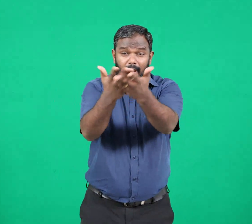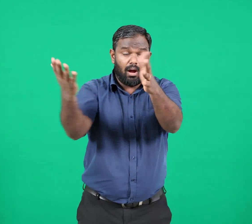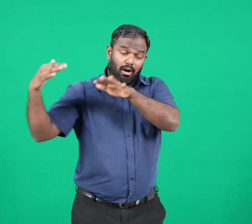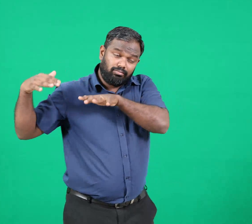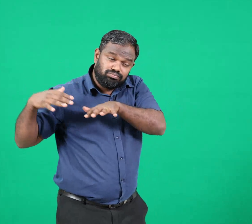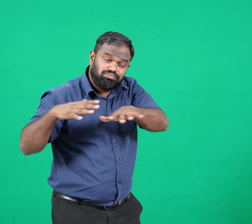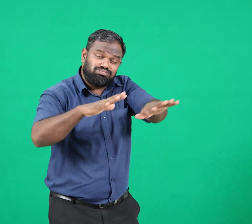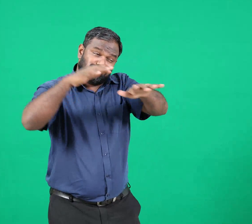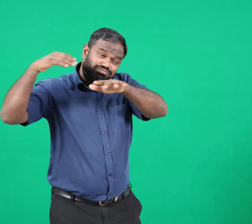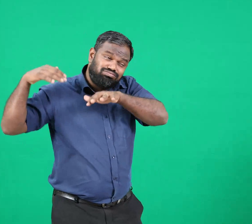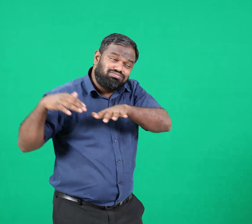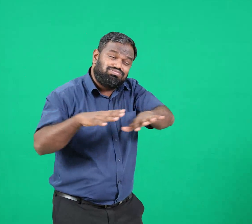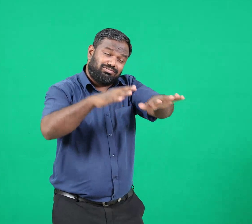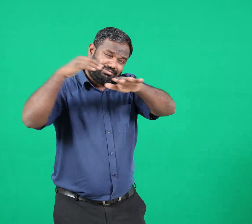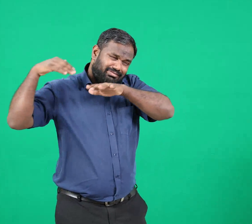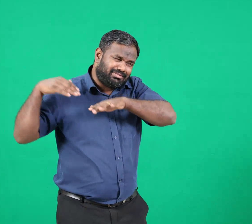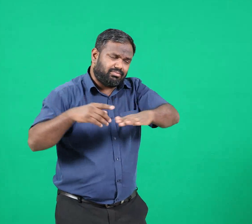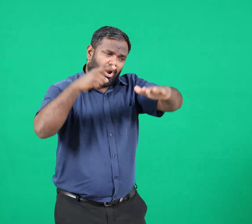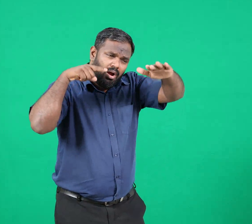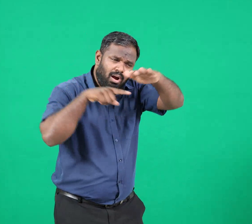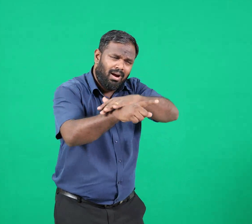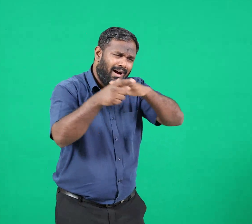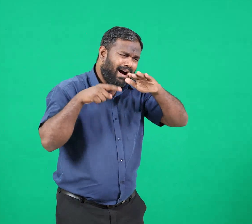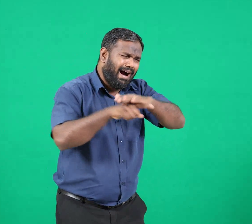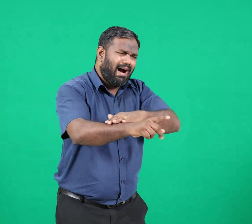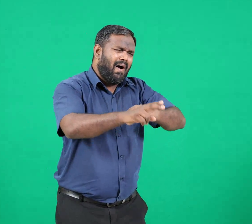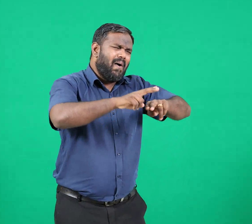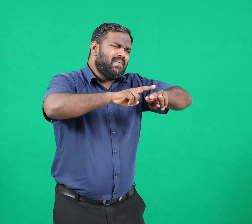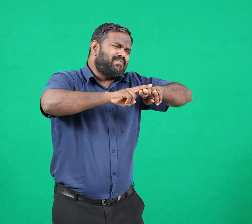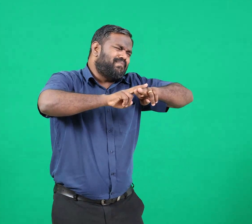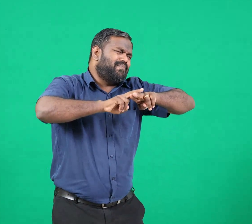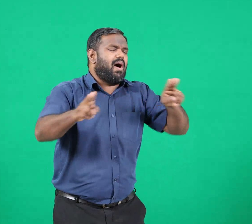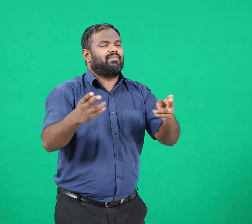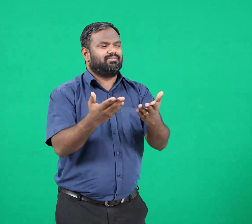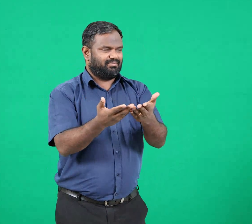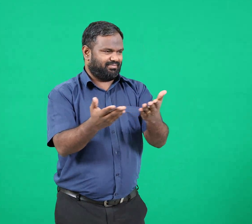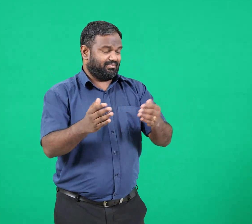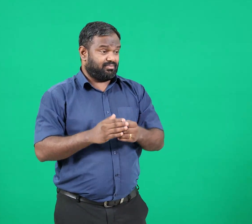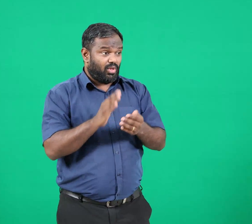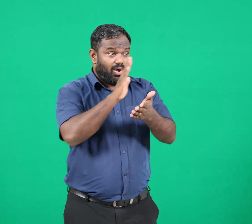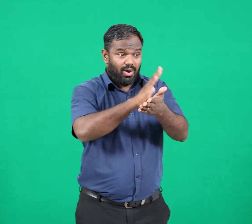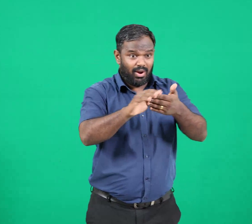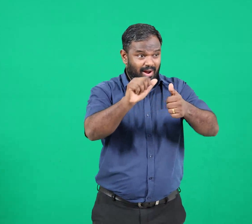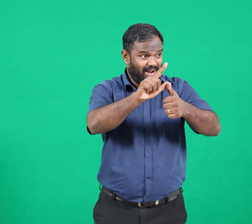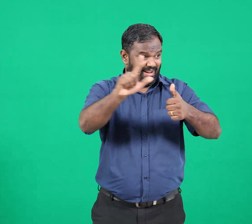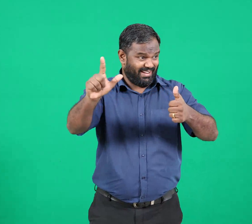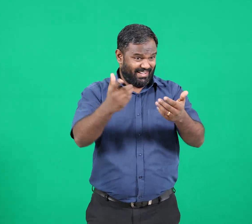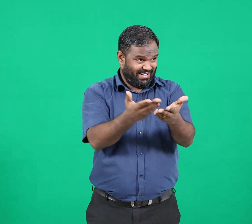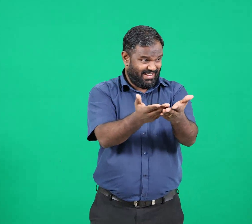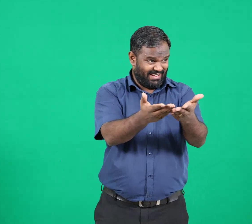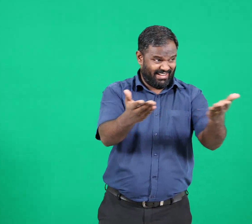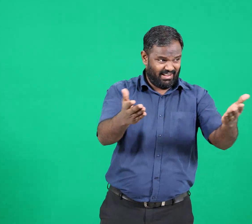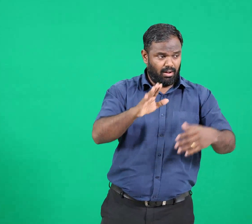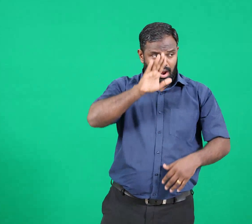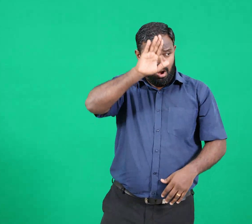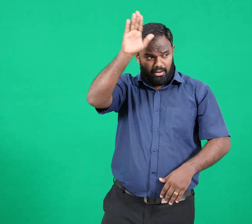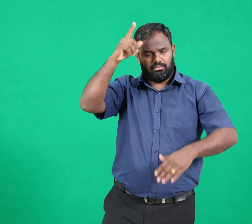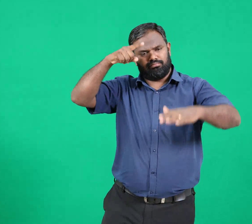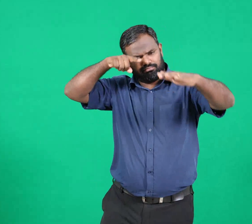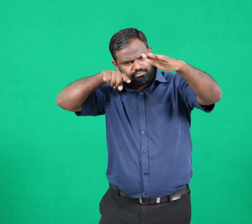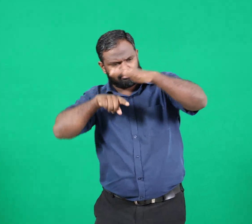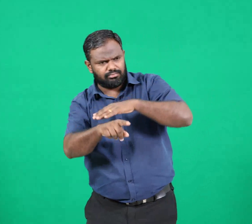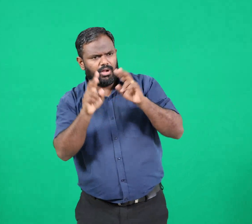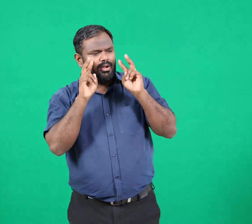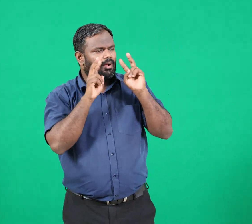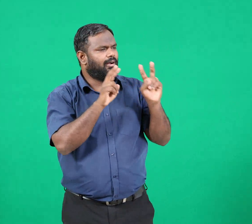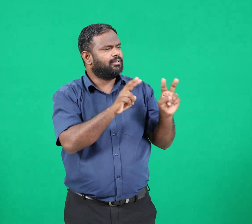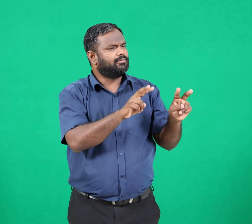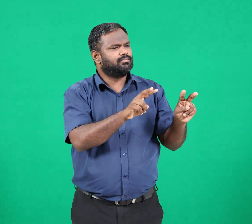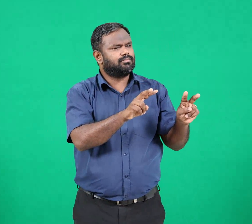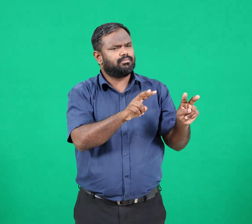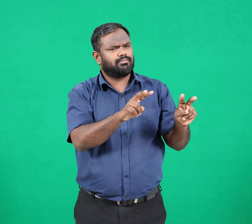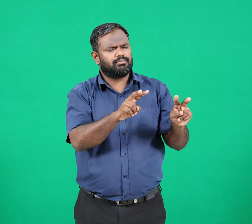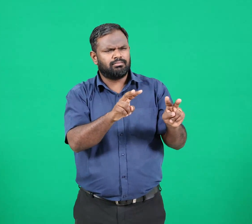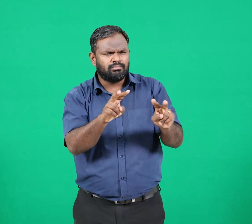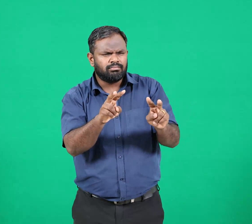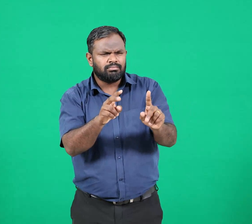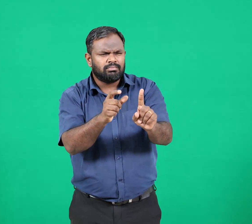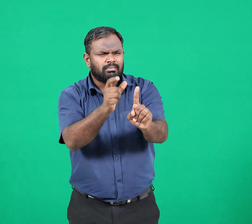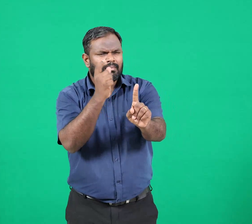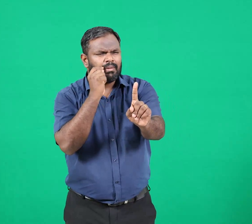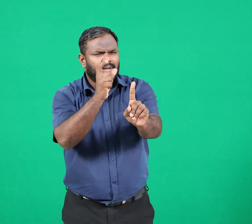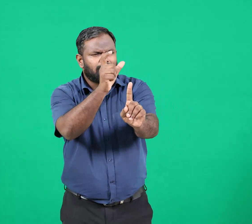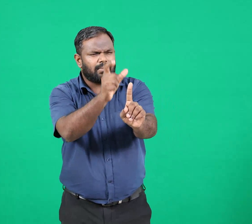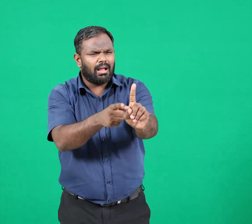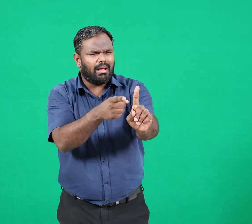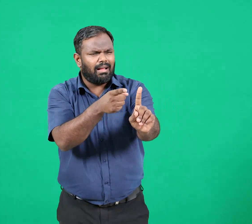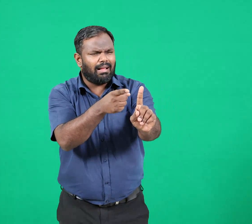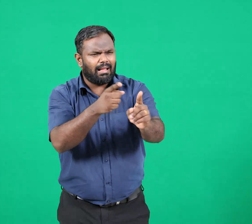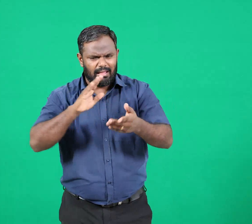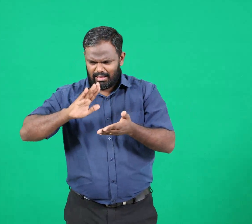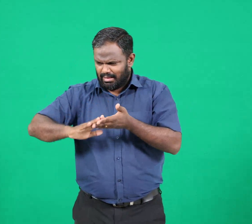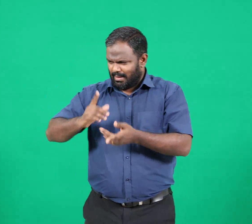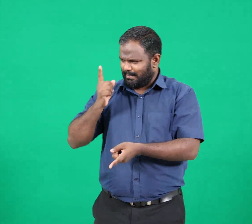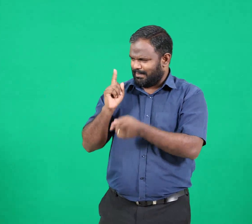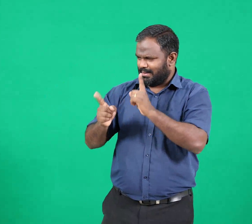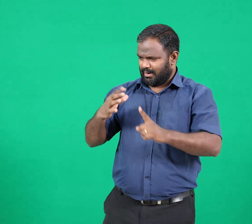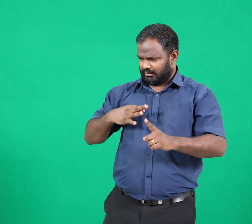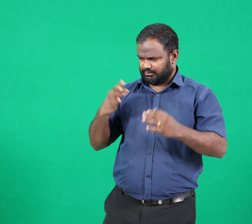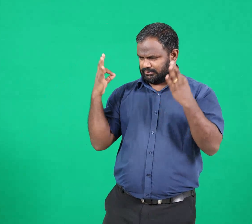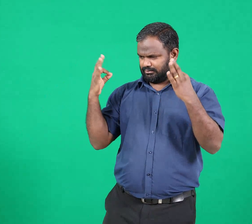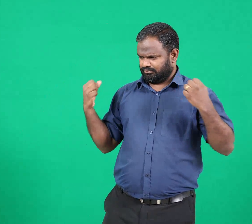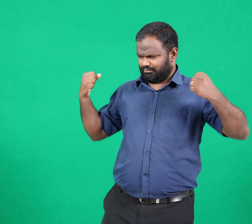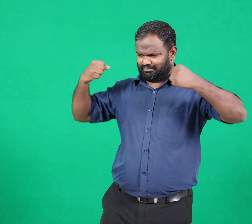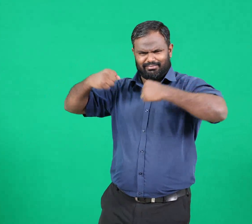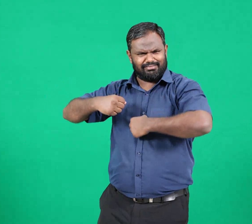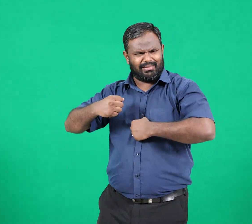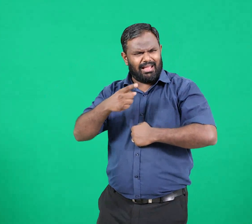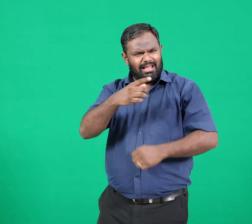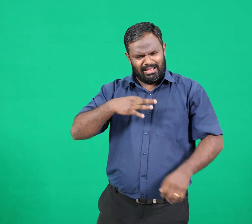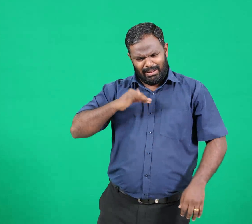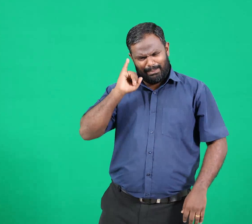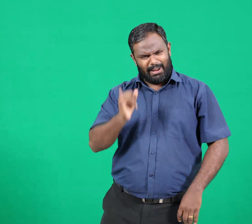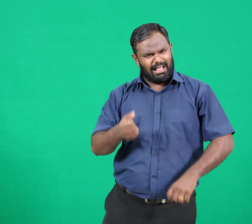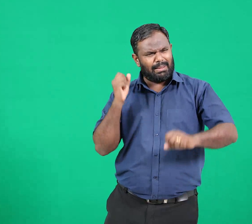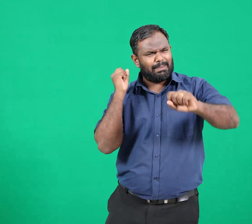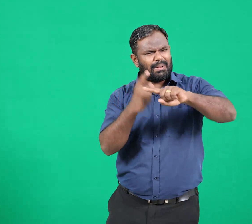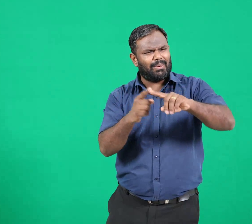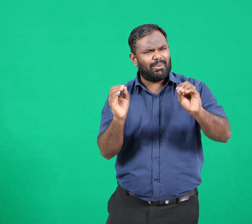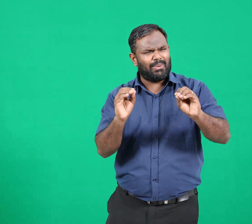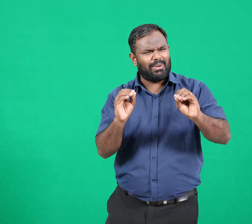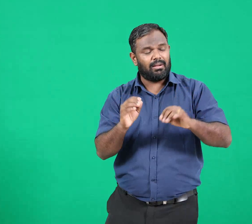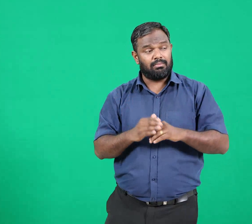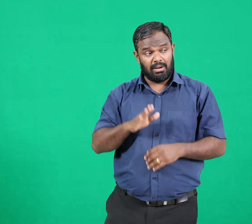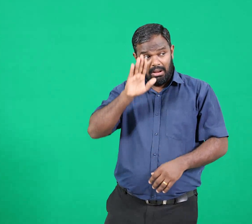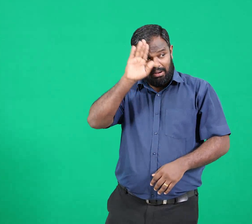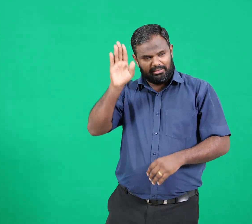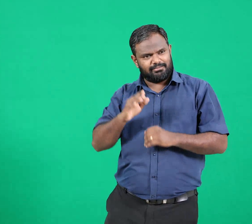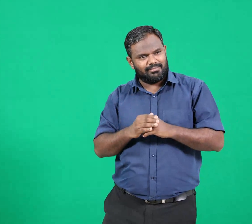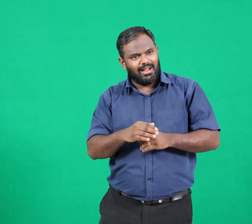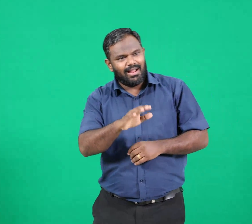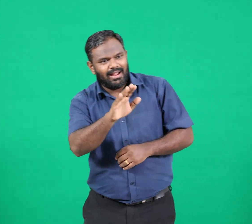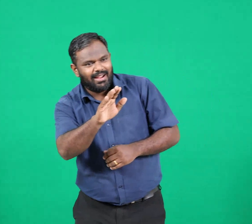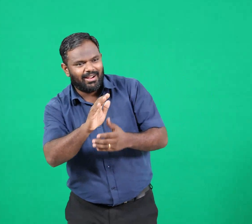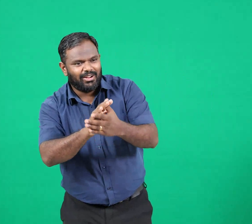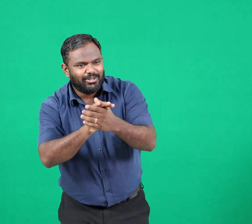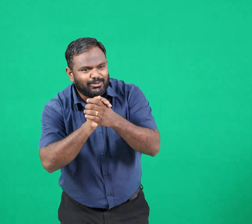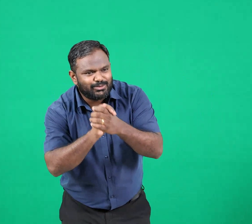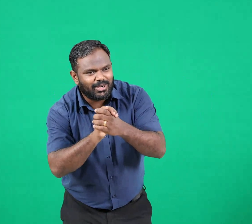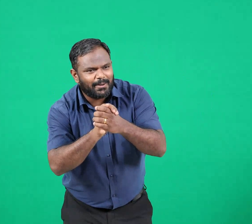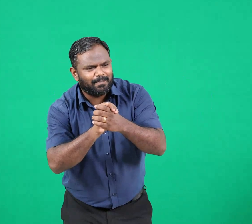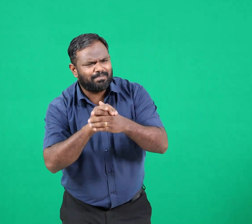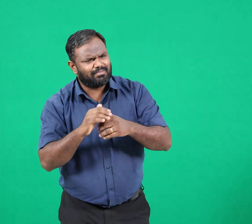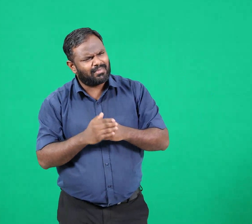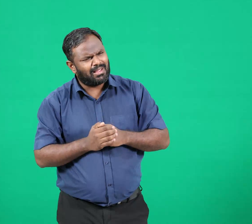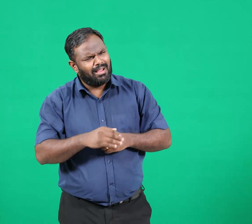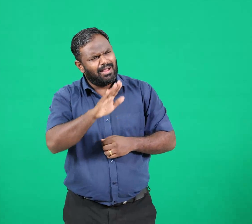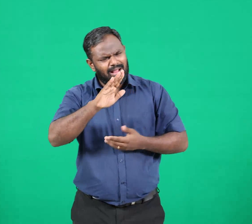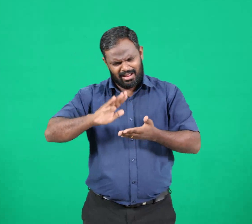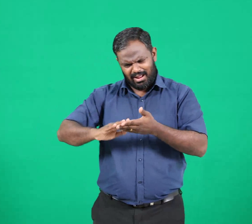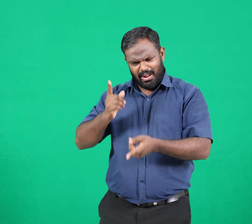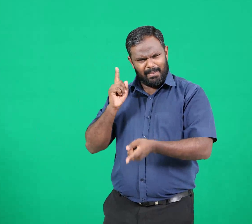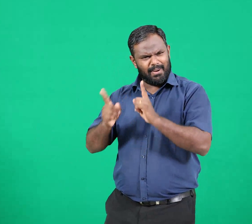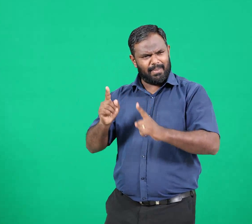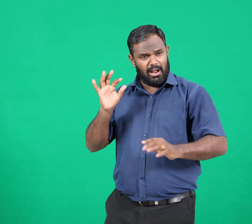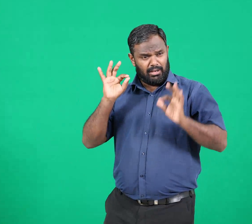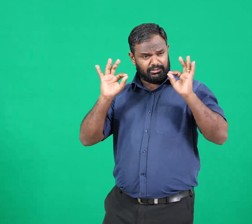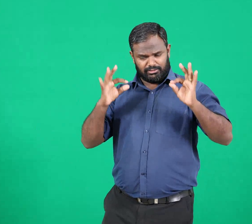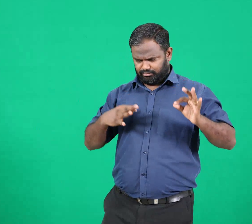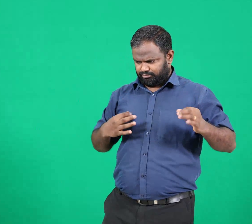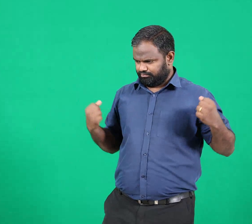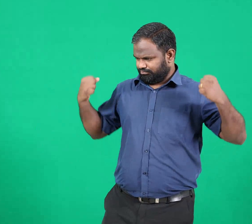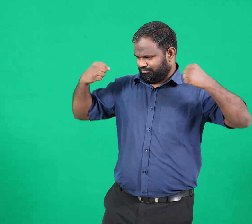But when the king came in to see the guests, he spotted a man who was not dressed in wedding clothes.